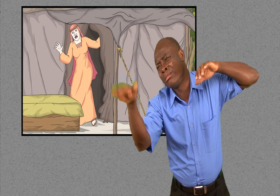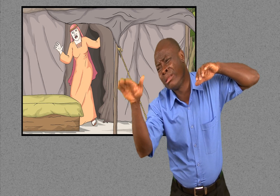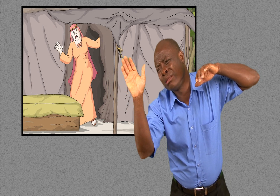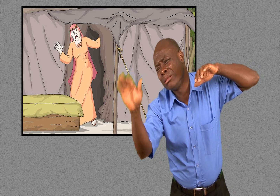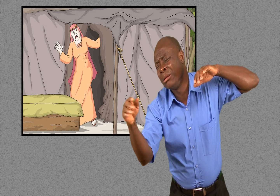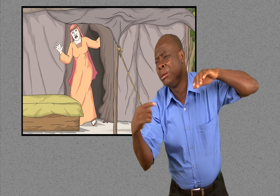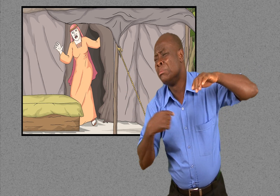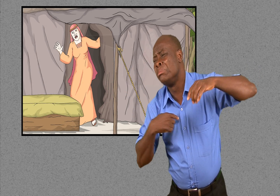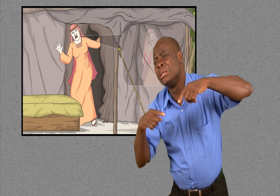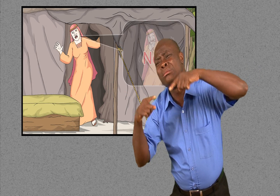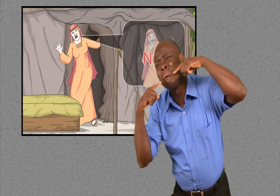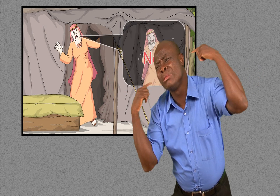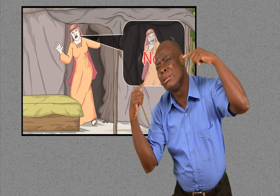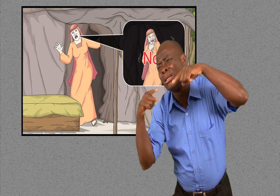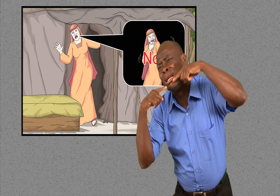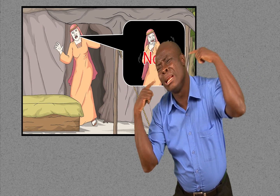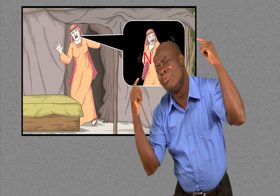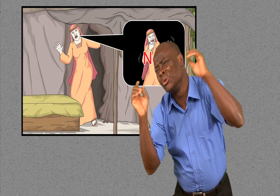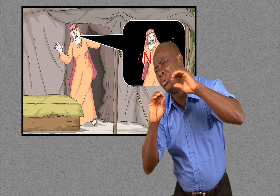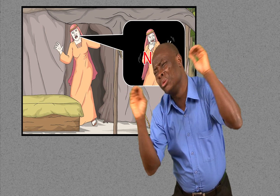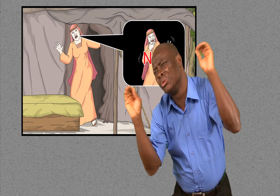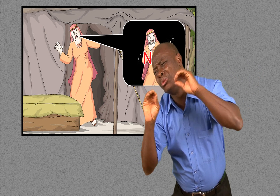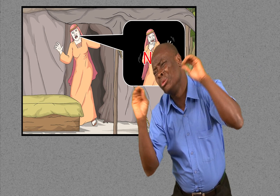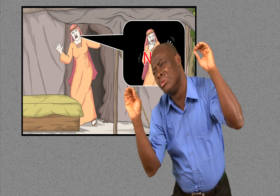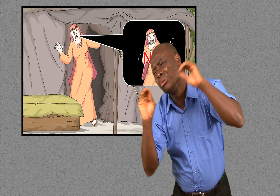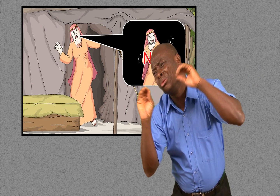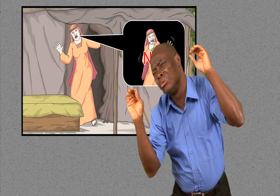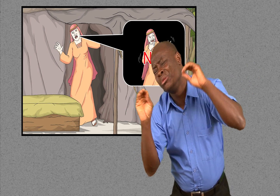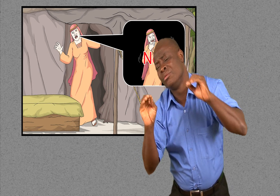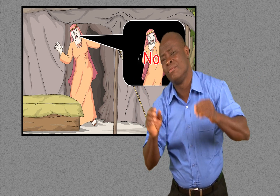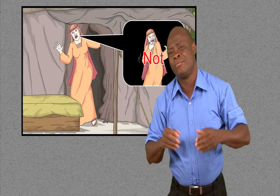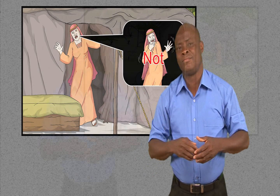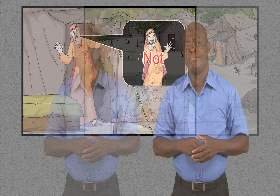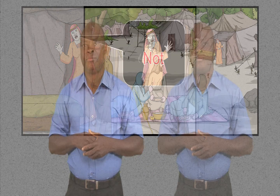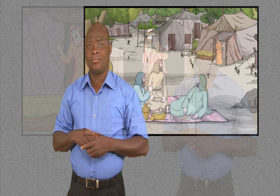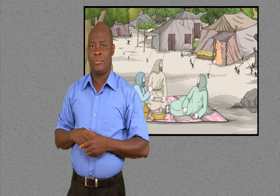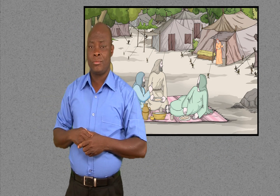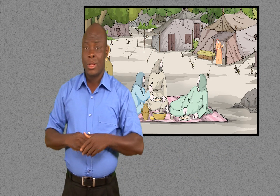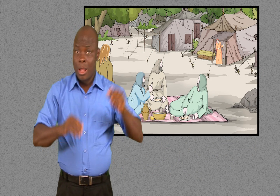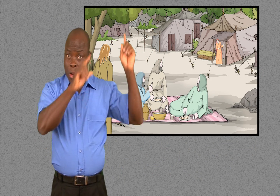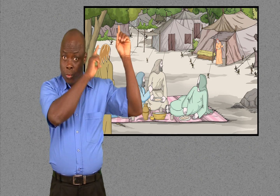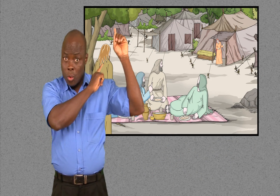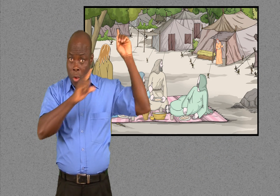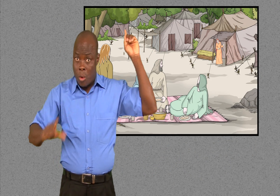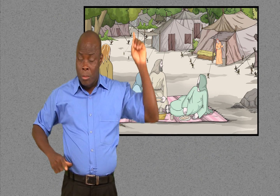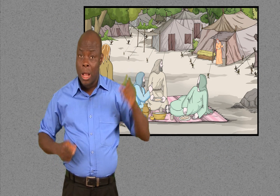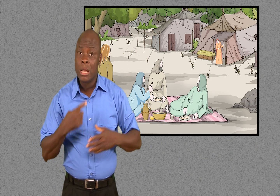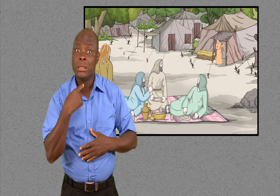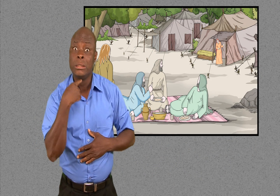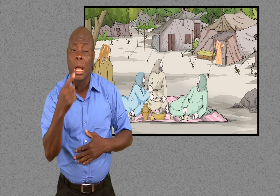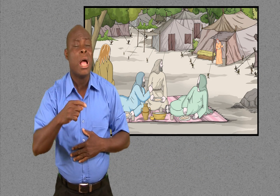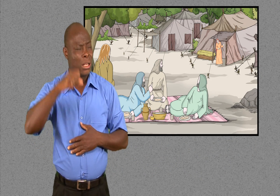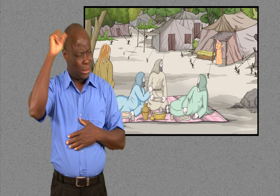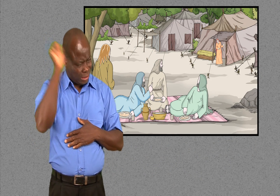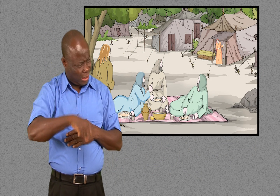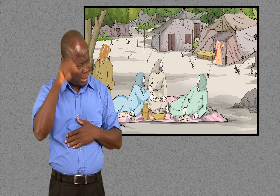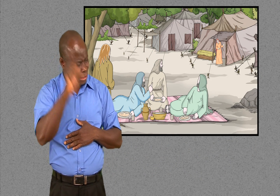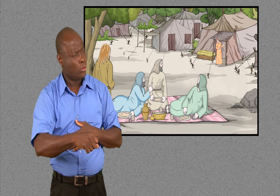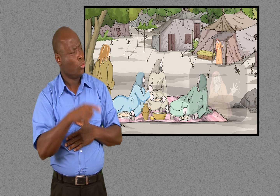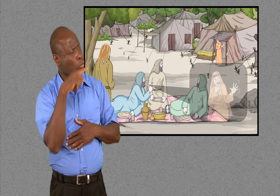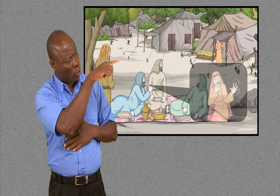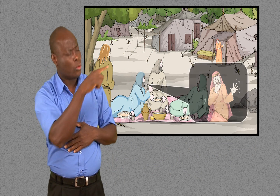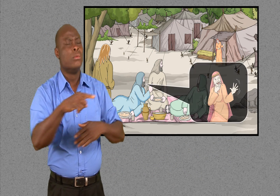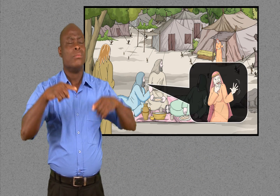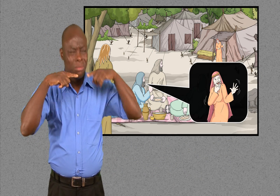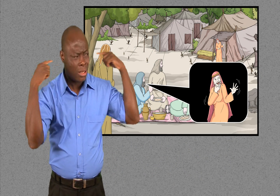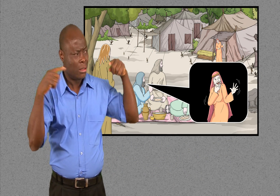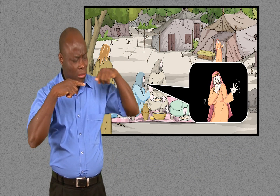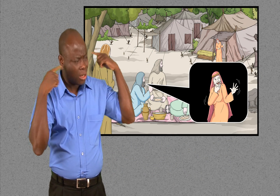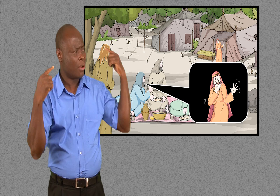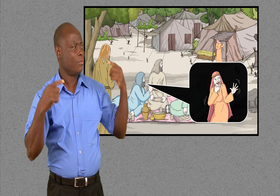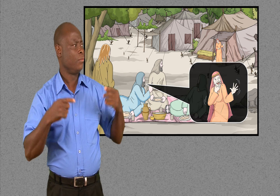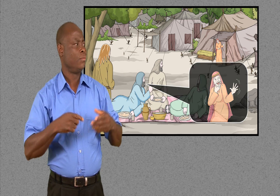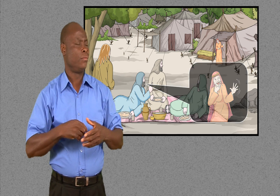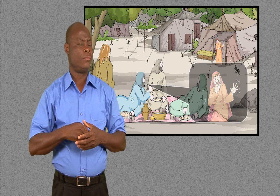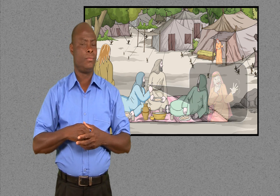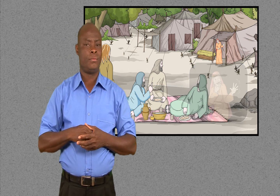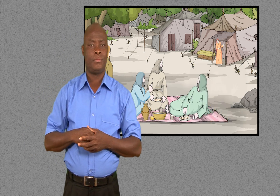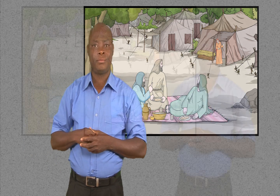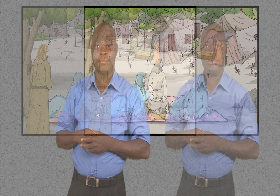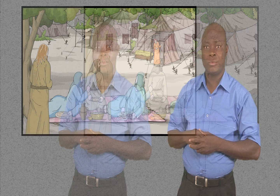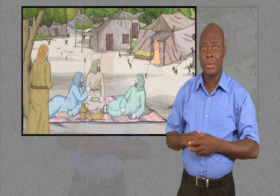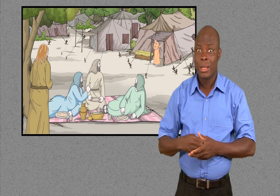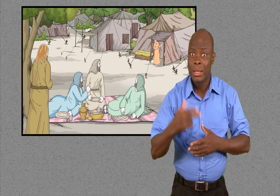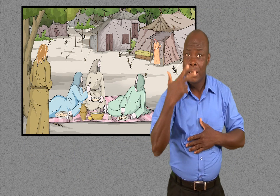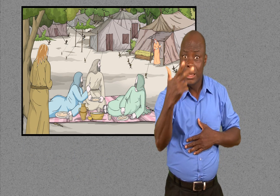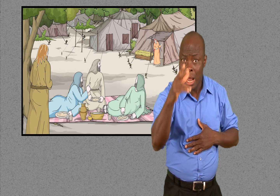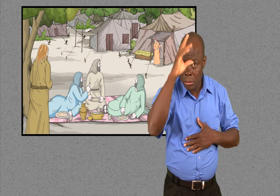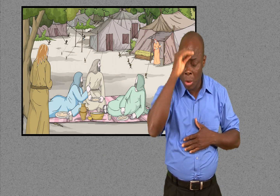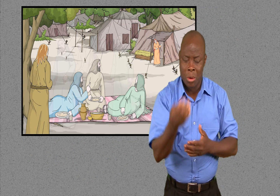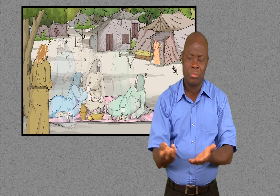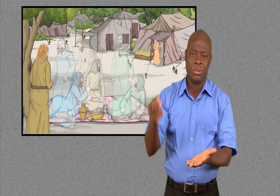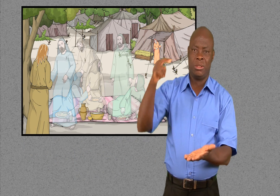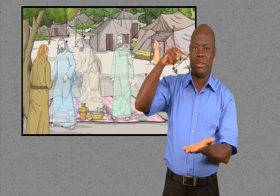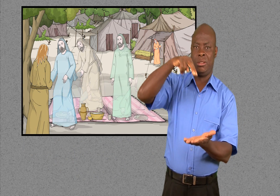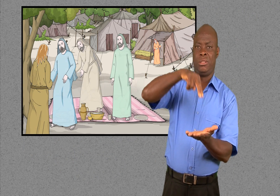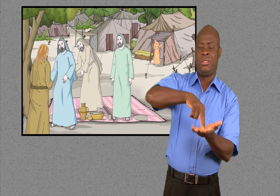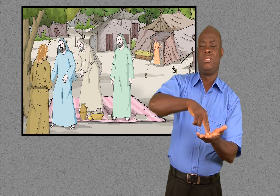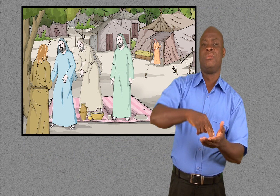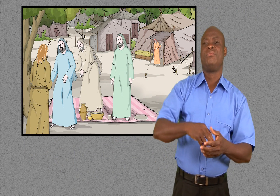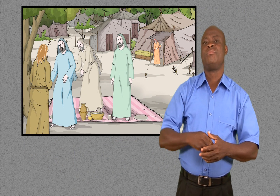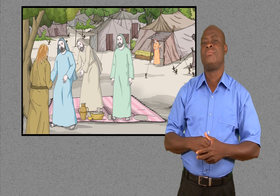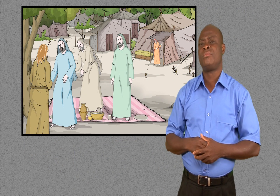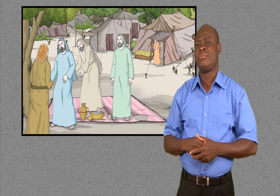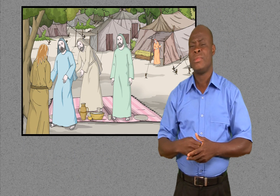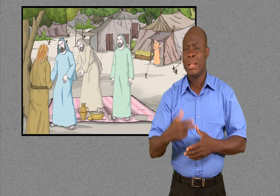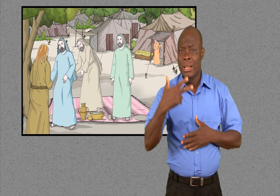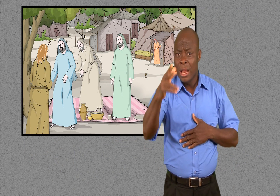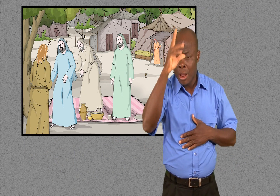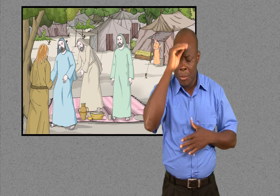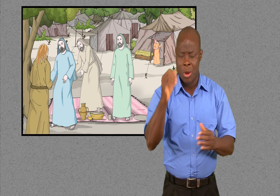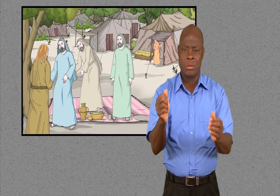“No,” replied the LORD, “but you did laugh.”